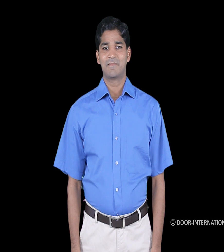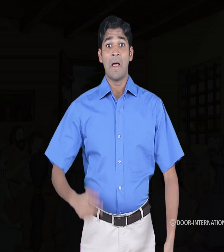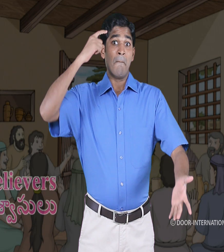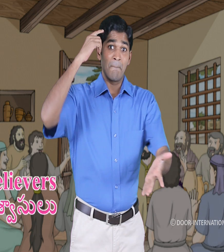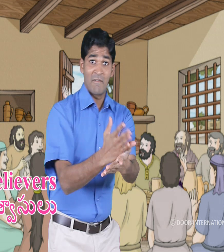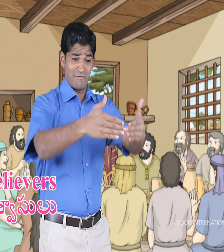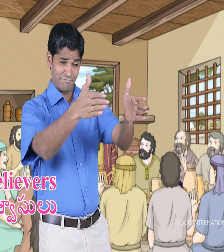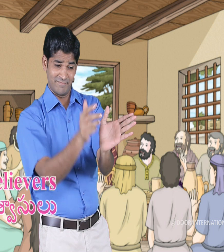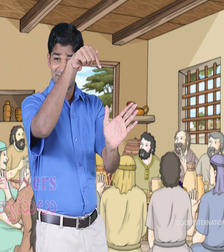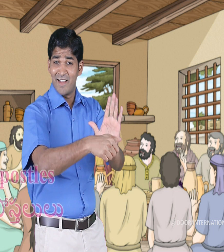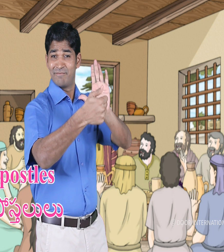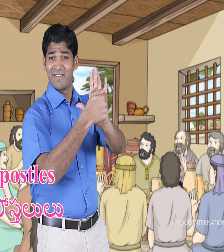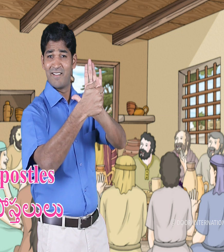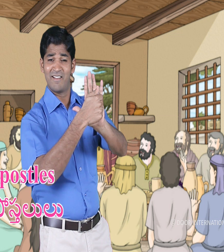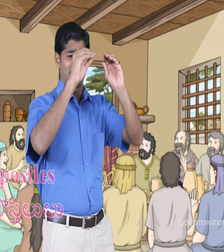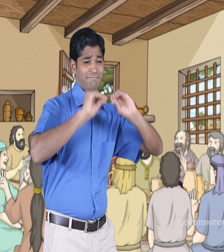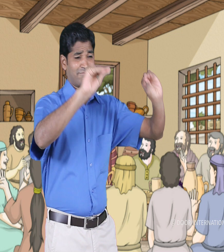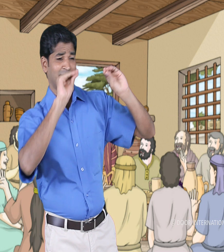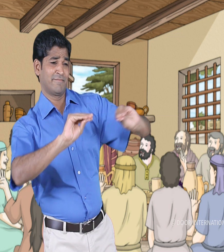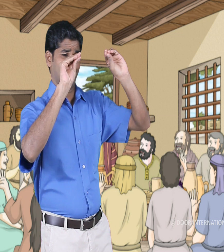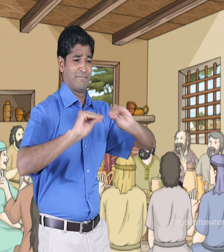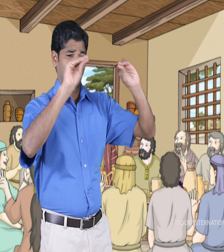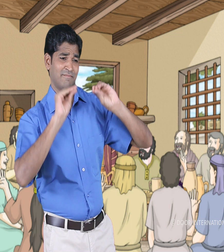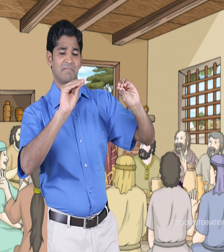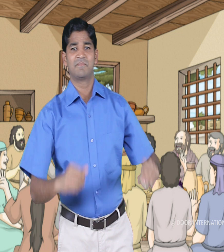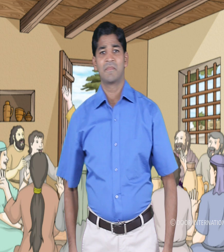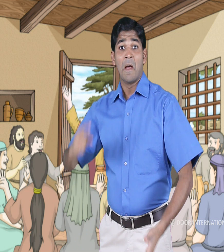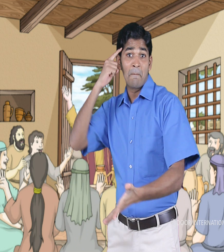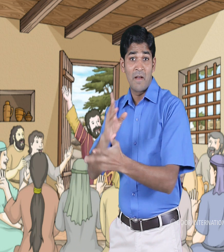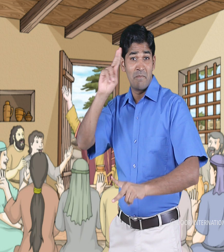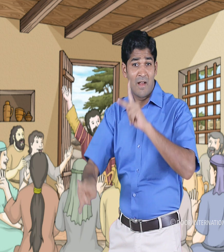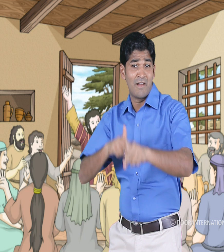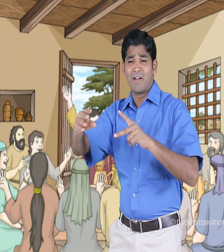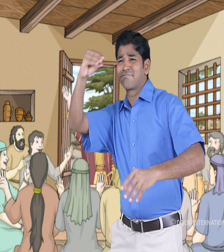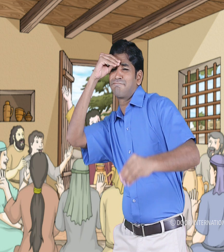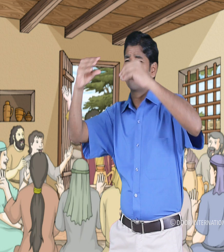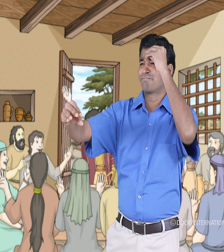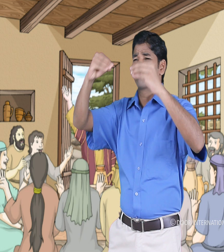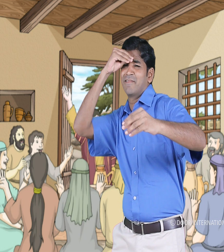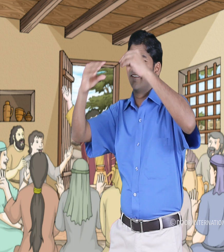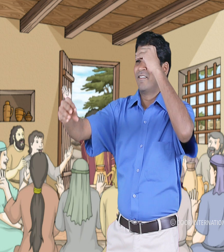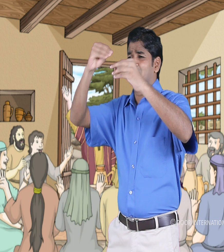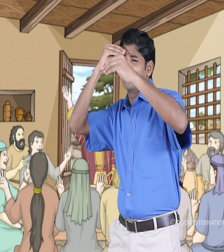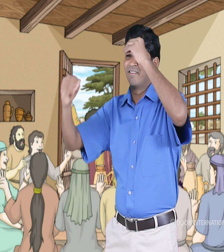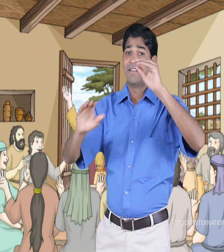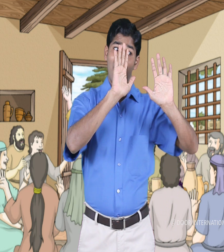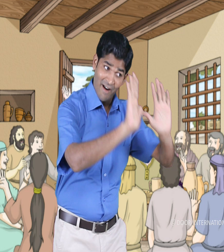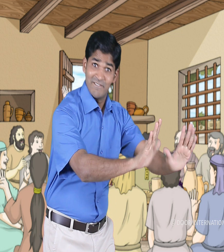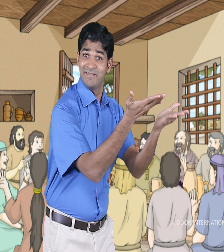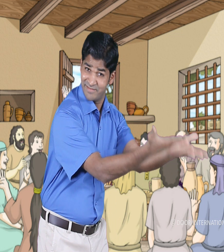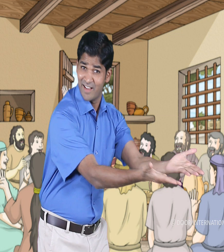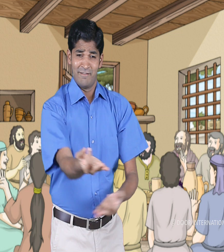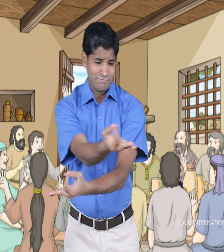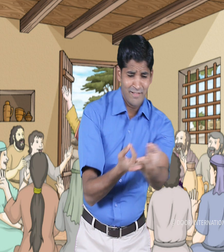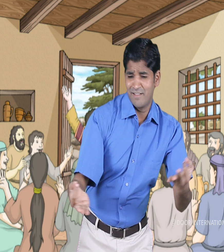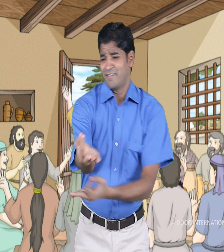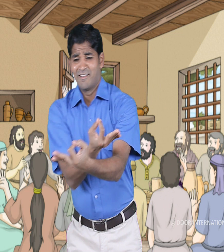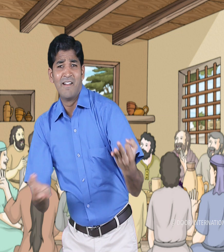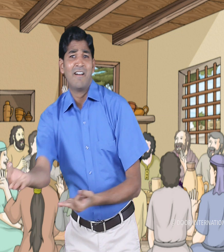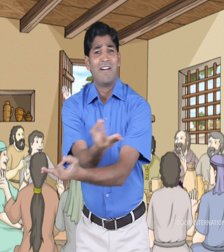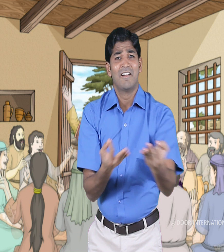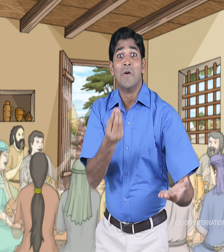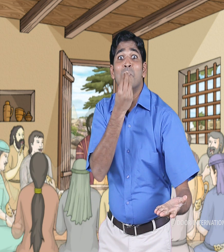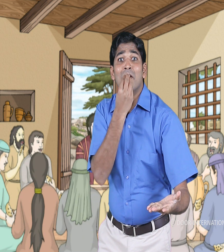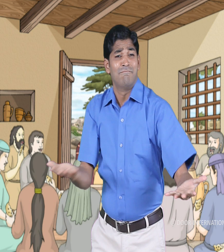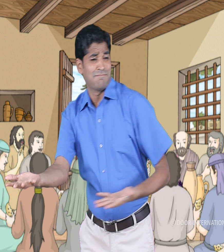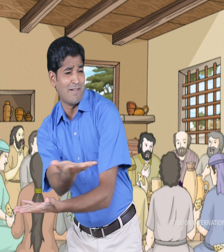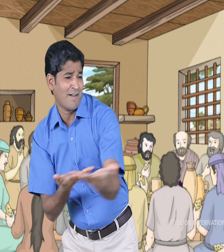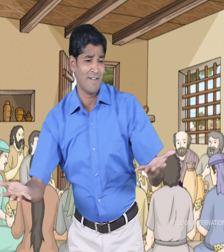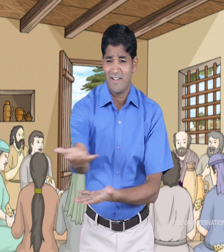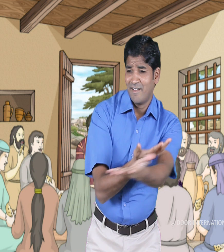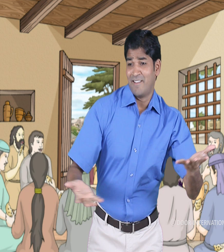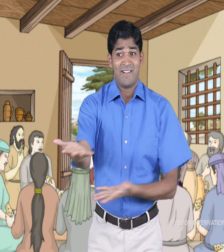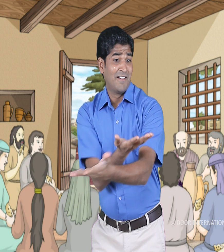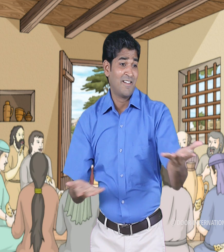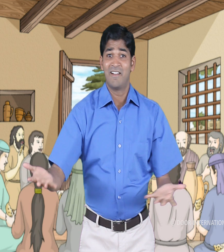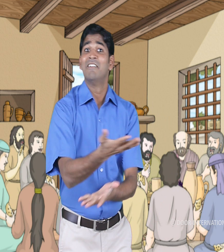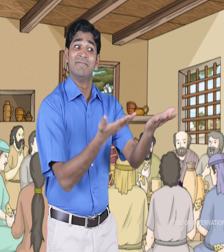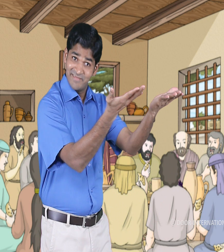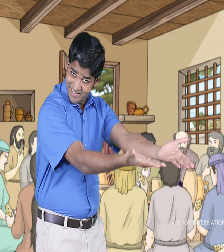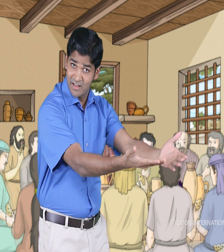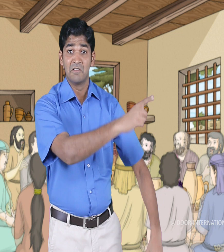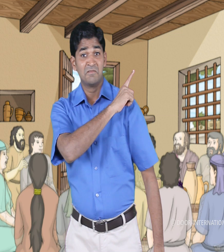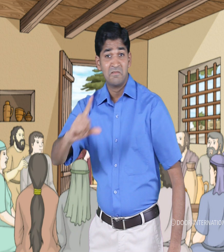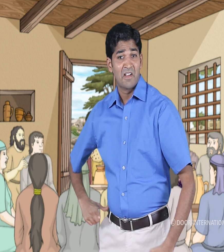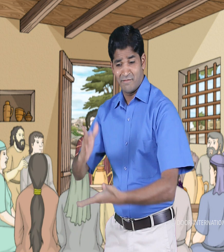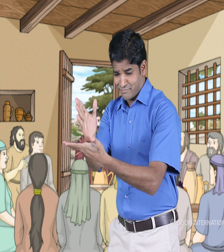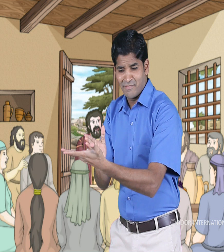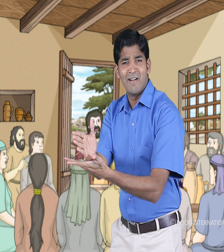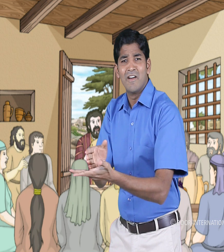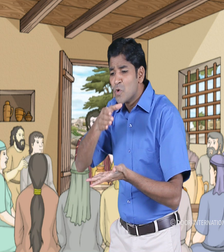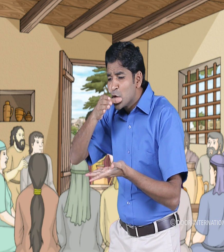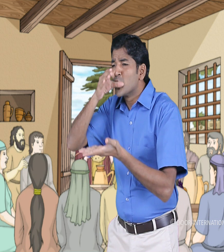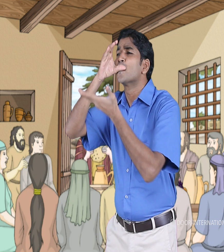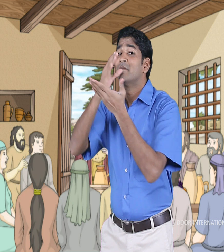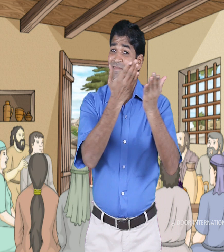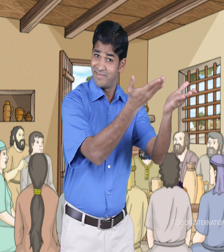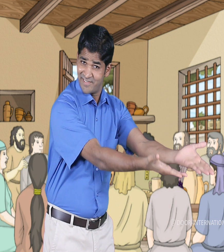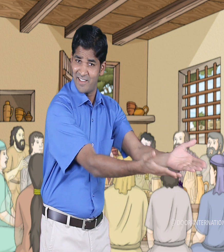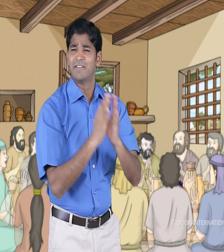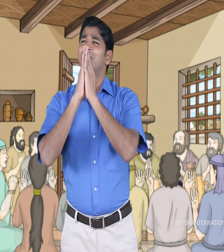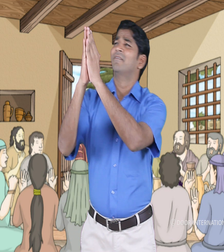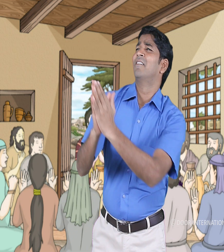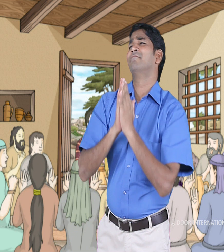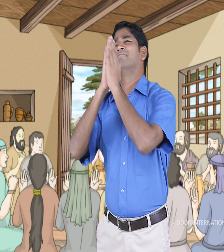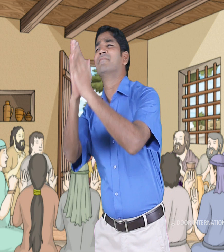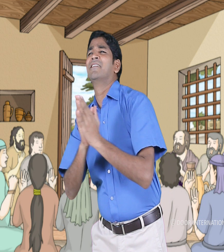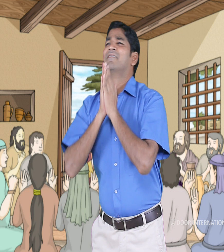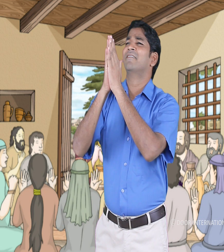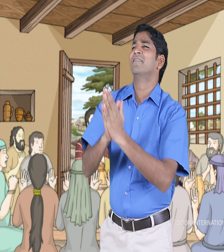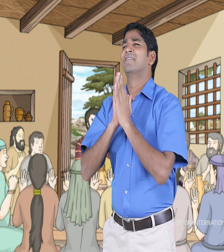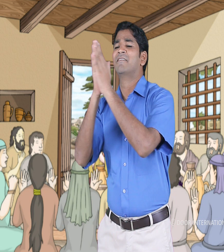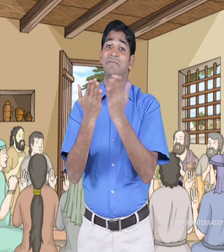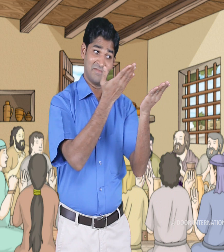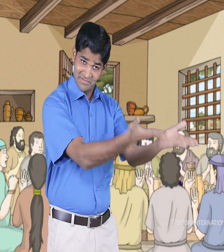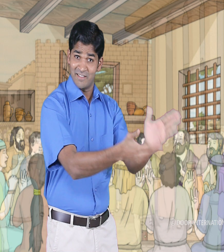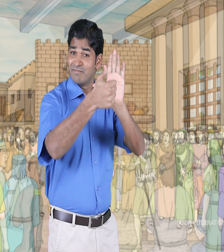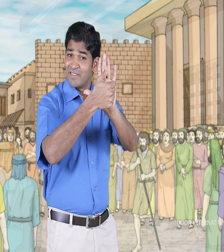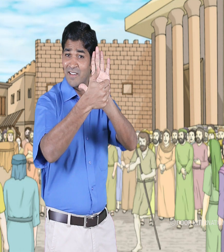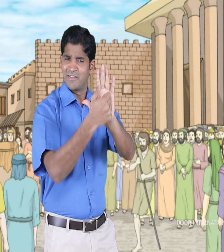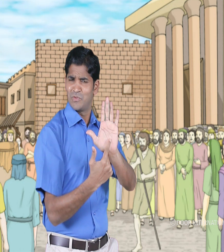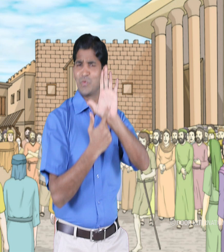They devoted themselves to the apostles’ teaching and to the fellowship, to the breaking of bread and to prayer.